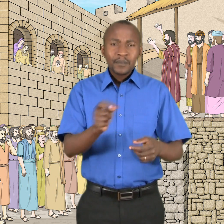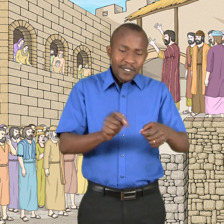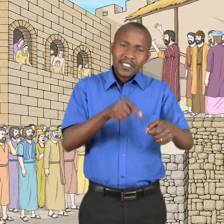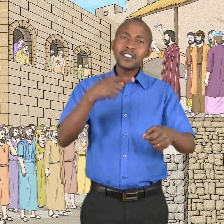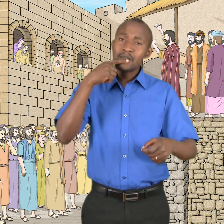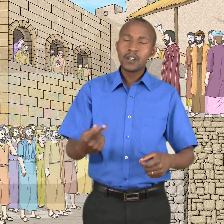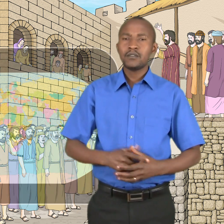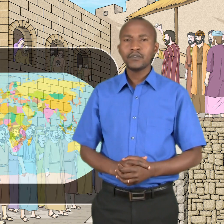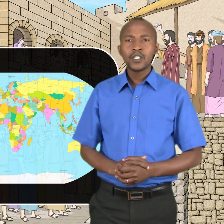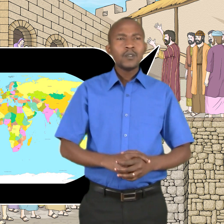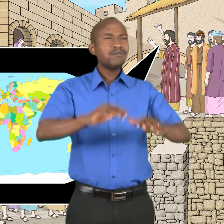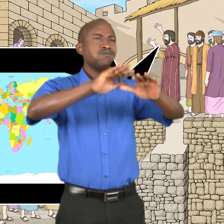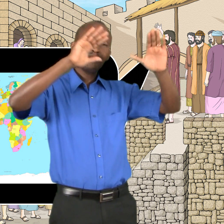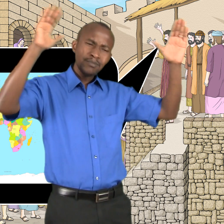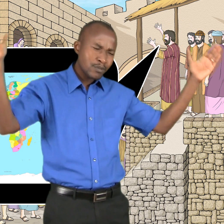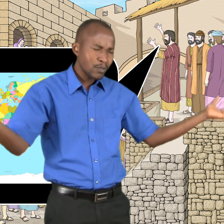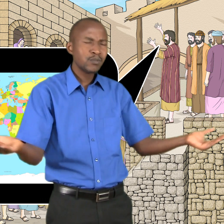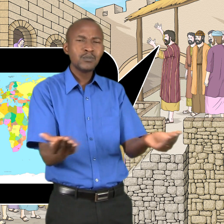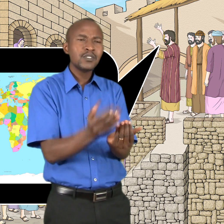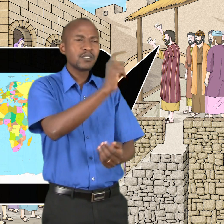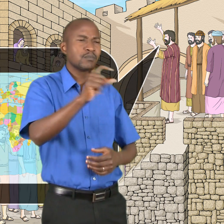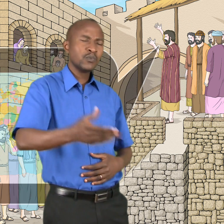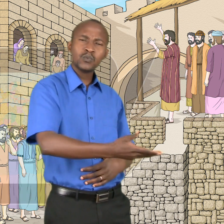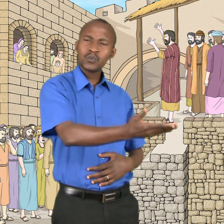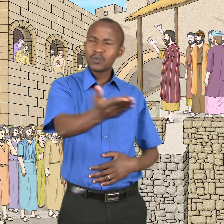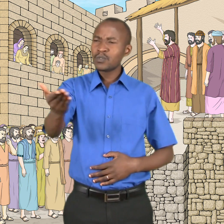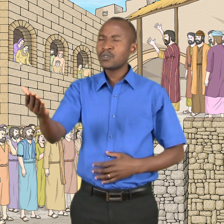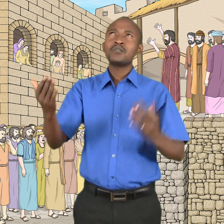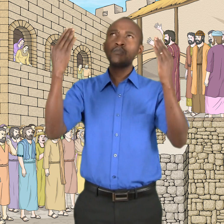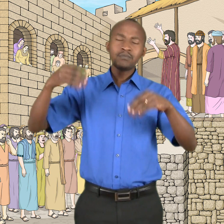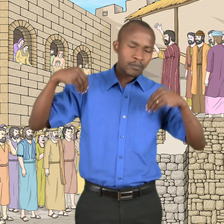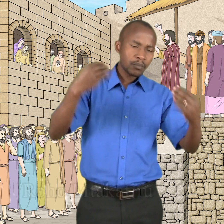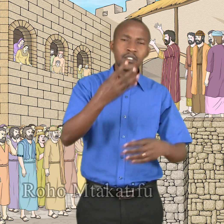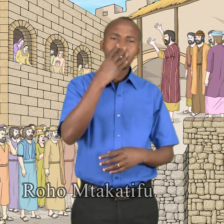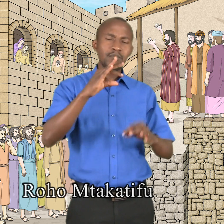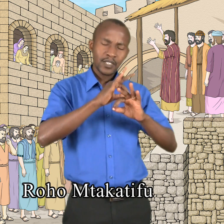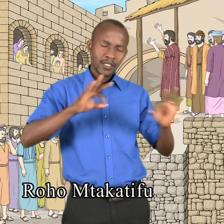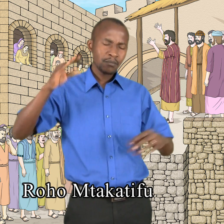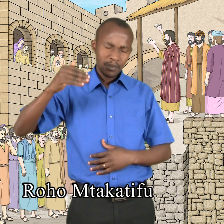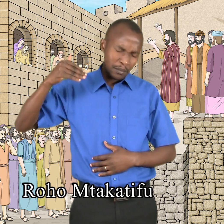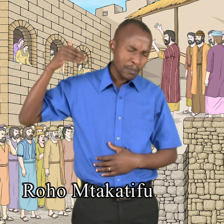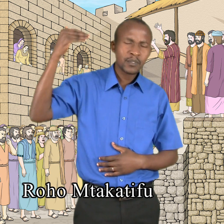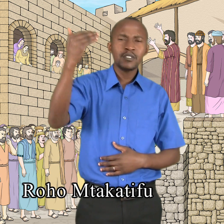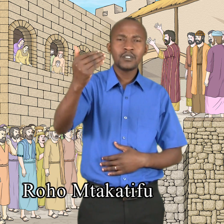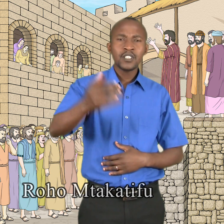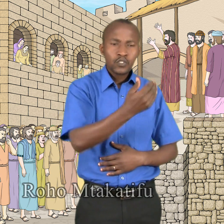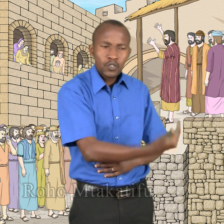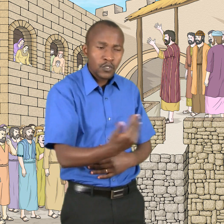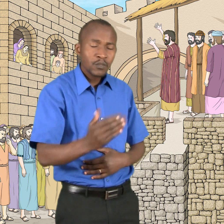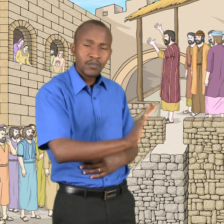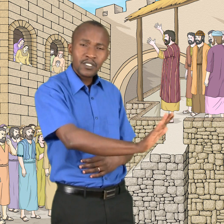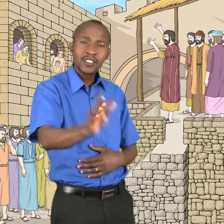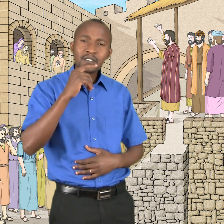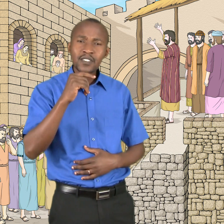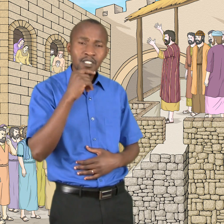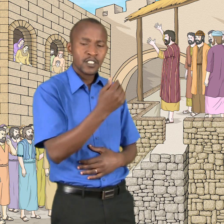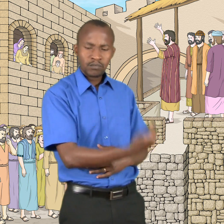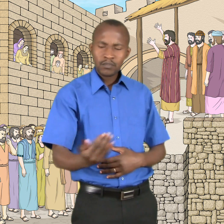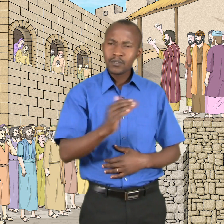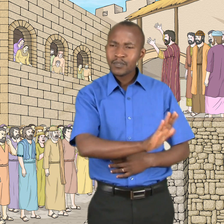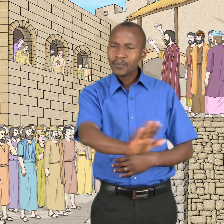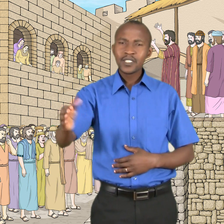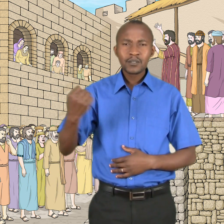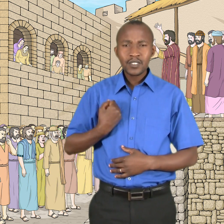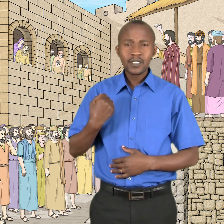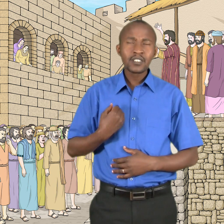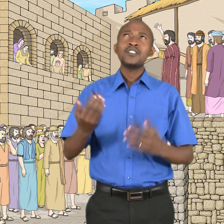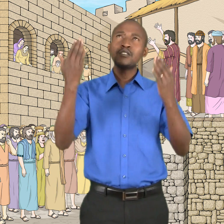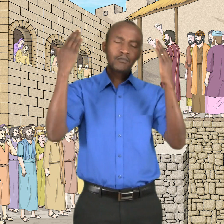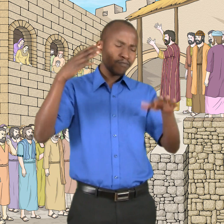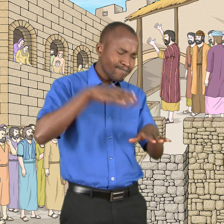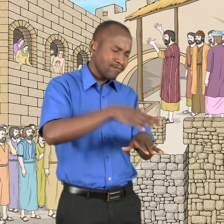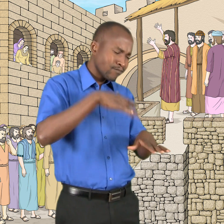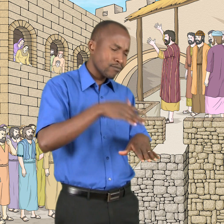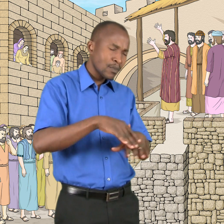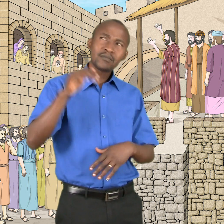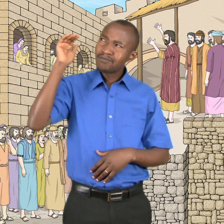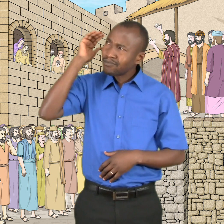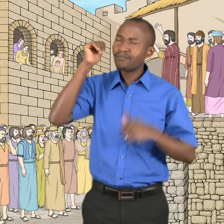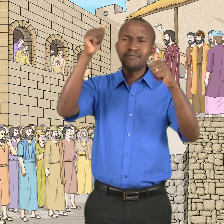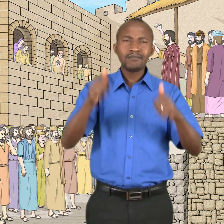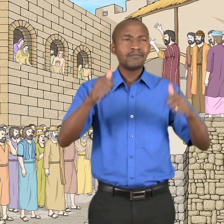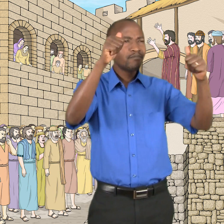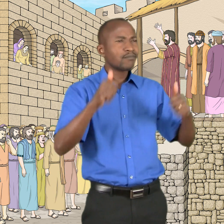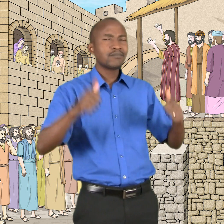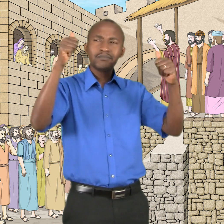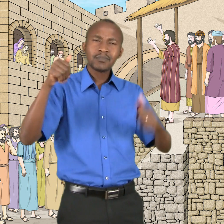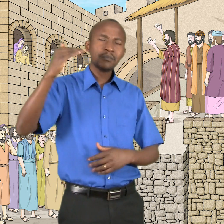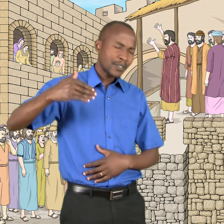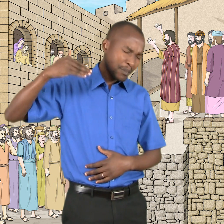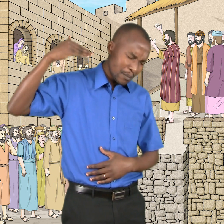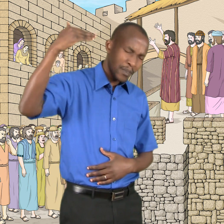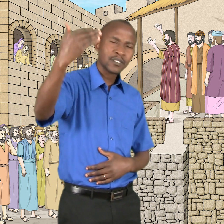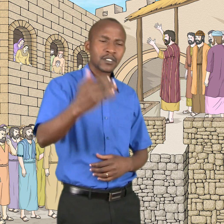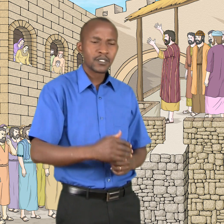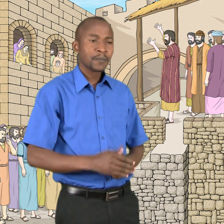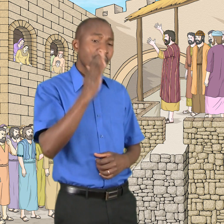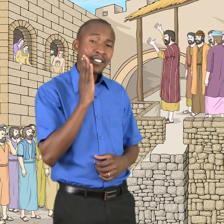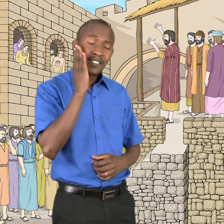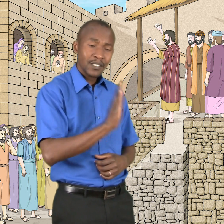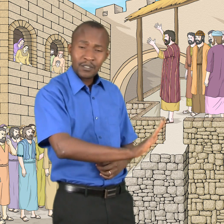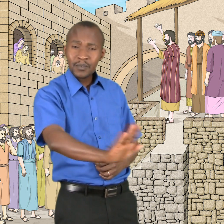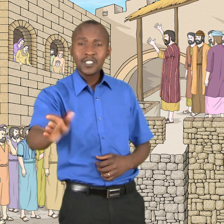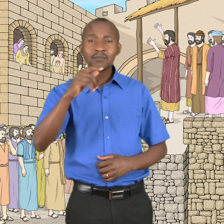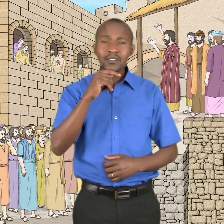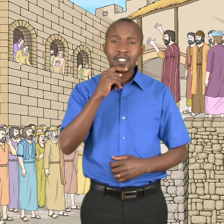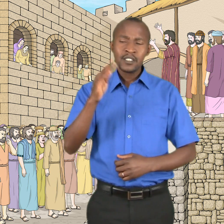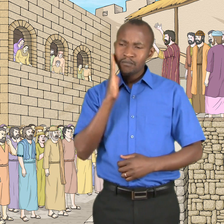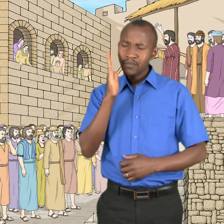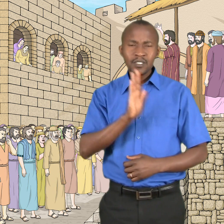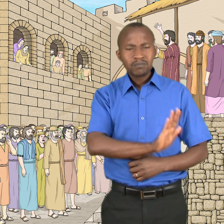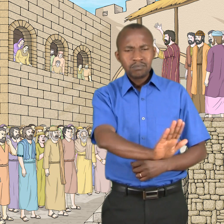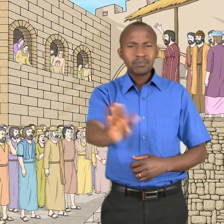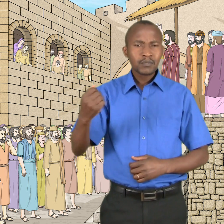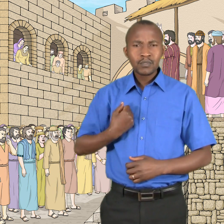No, this is what was spoken by the prophet Joel: ‘In the last days, God says, I will pour out My Spirit on all people.